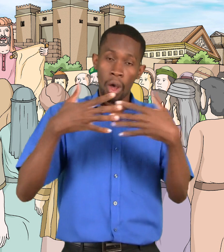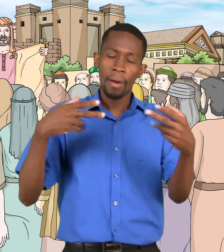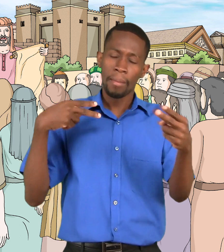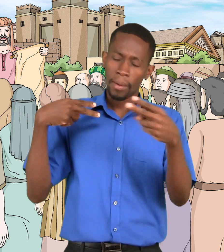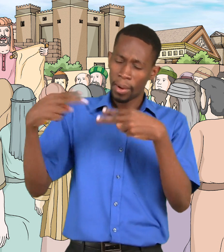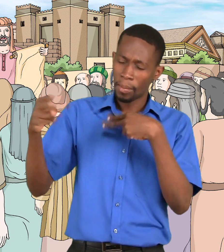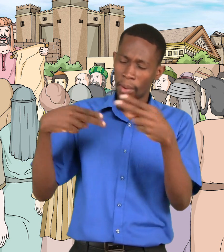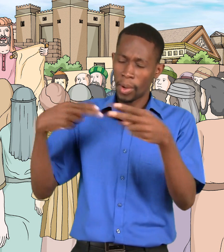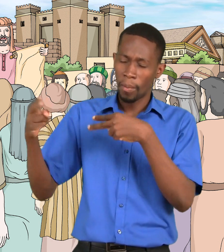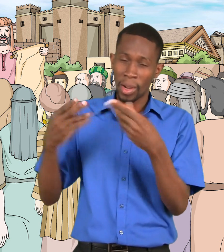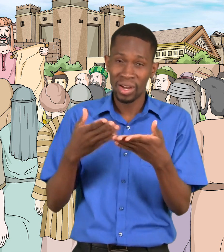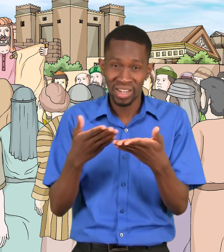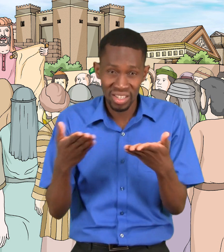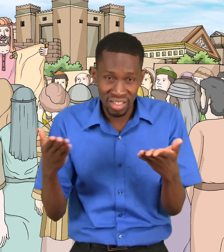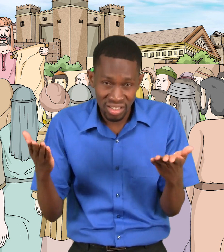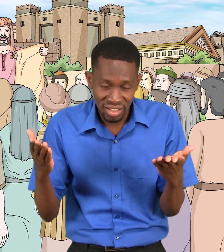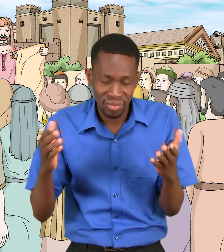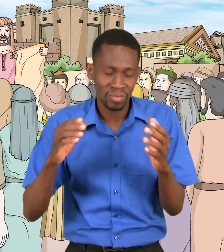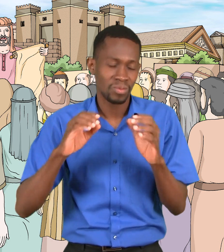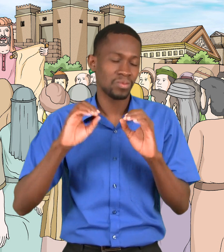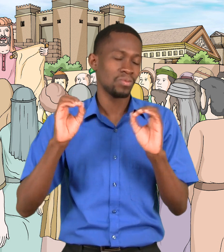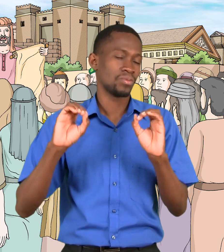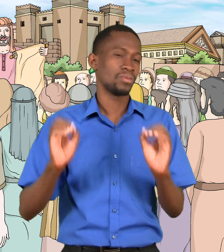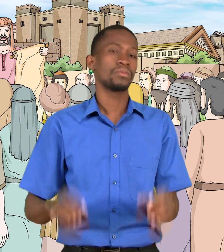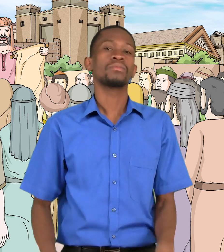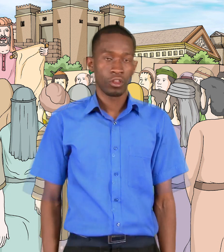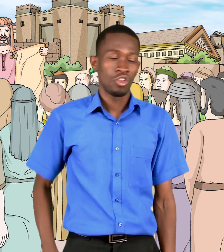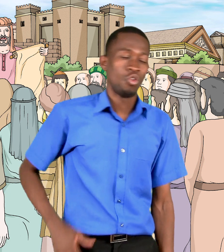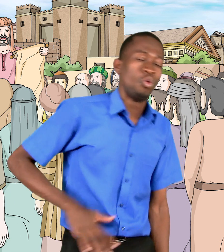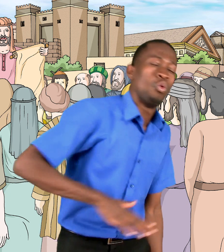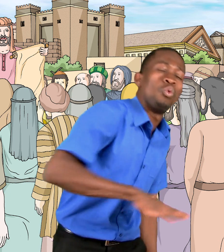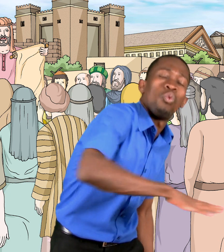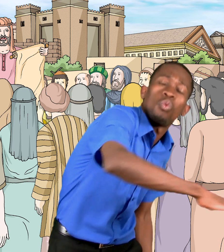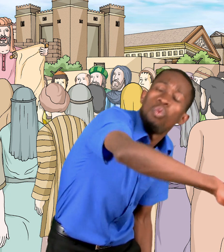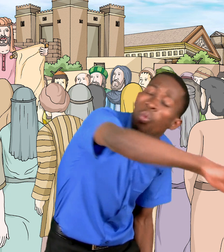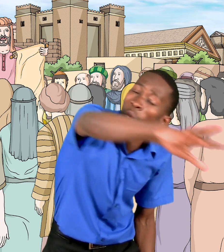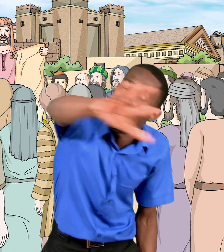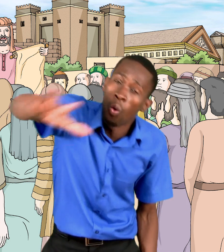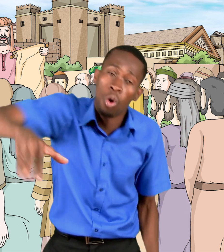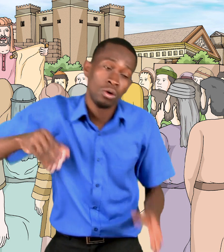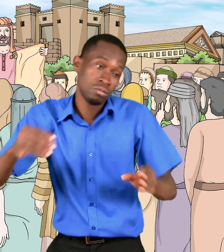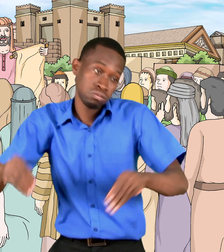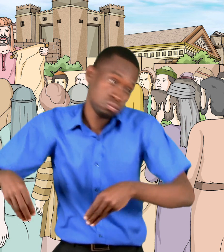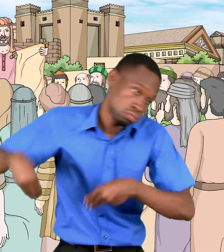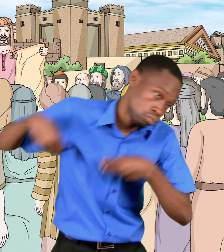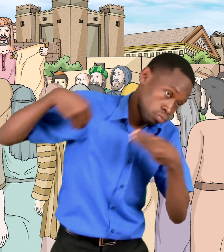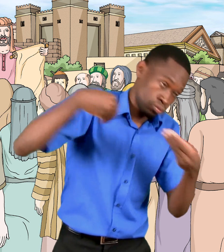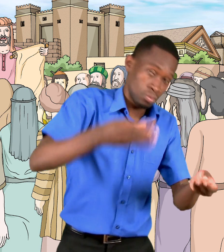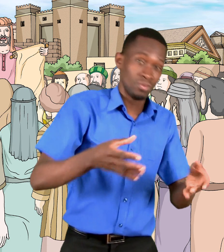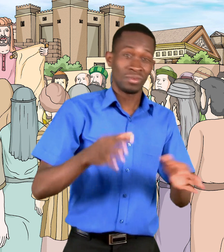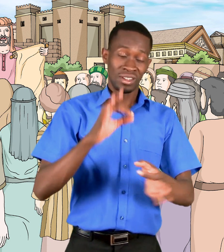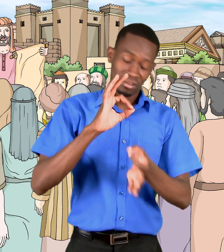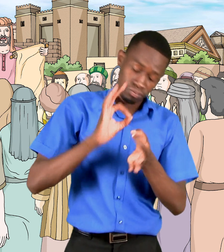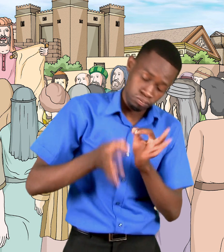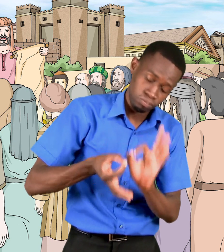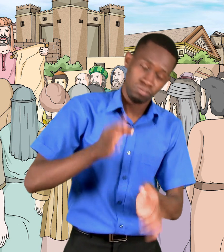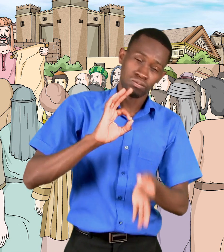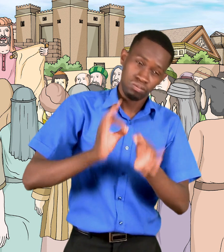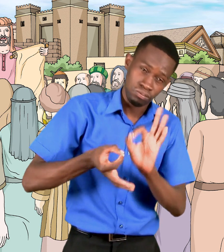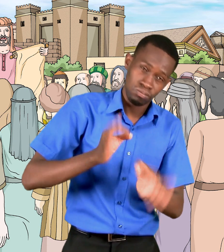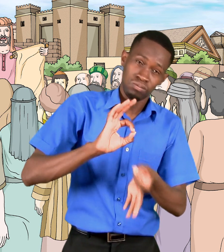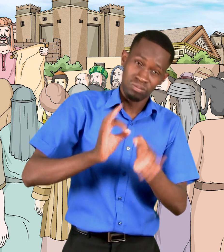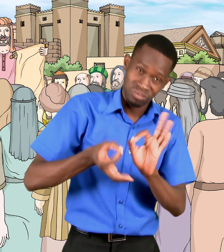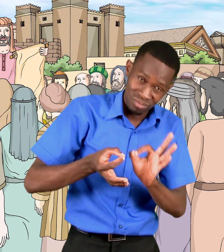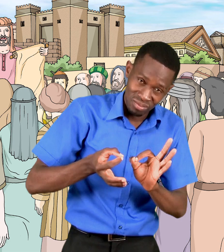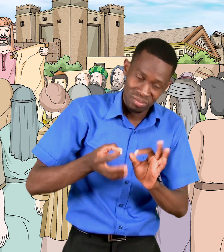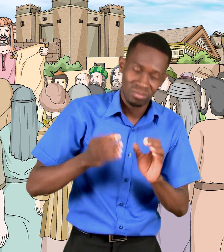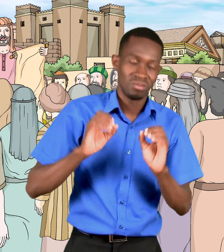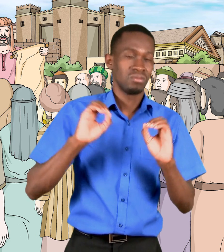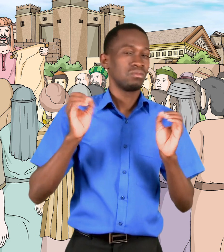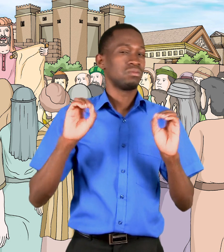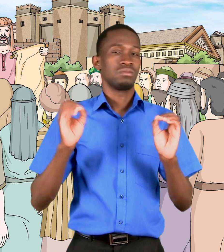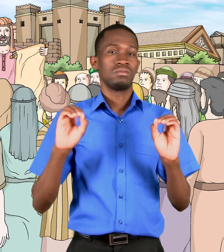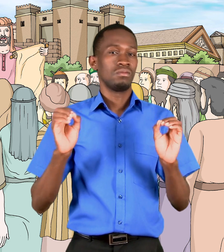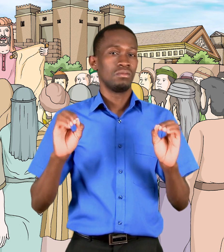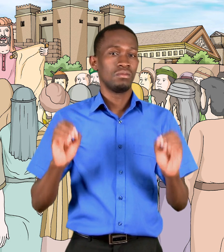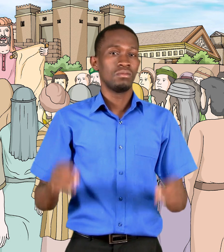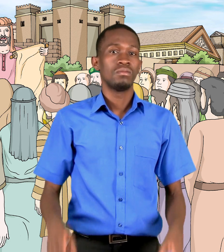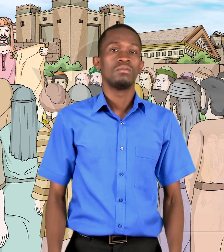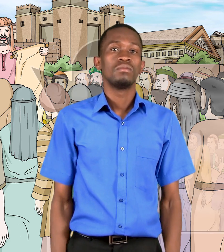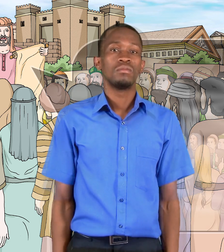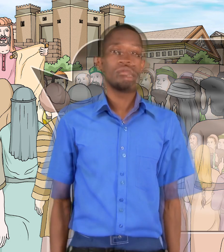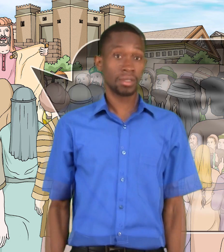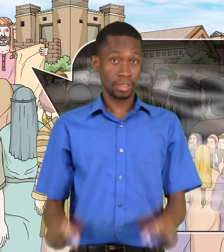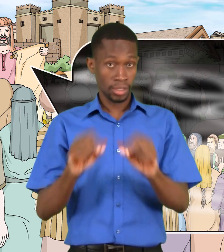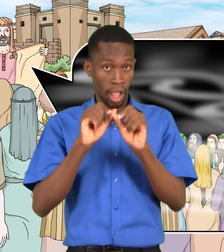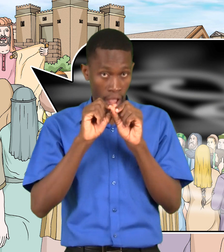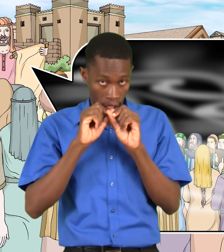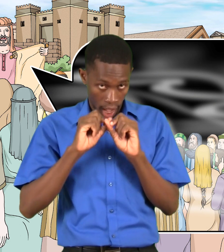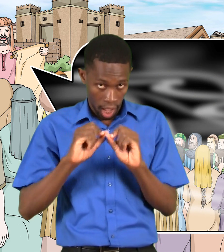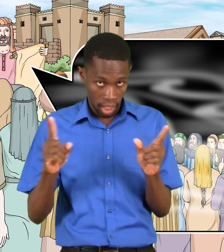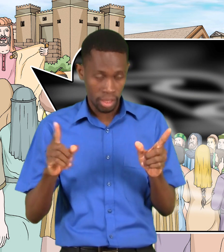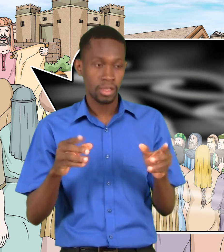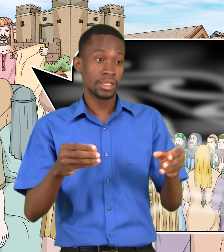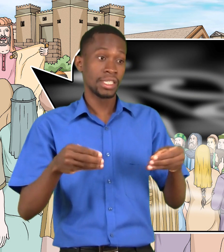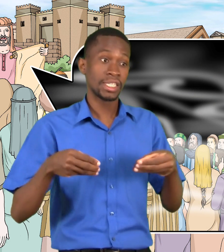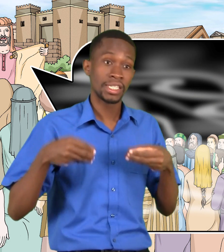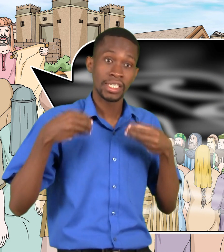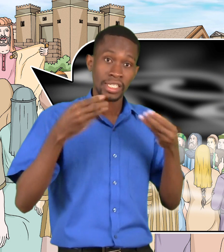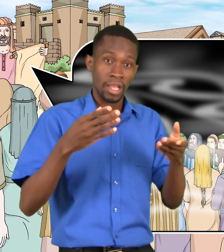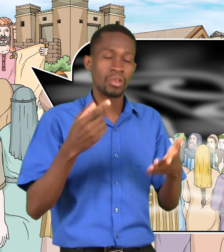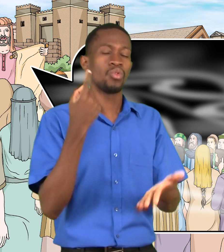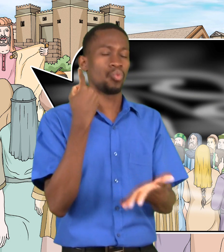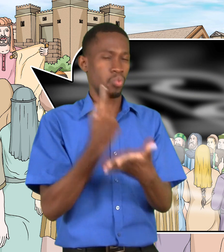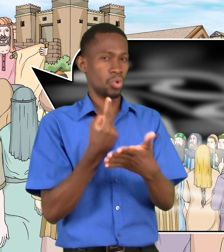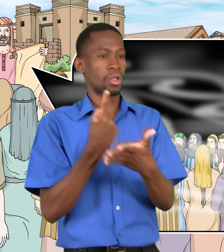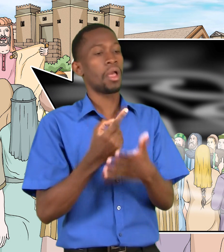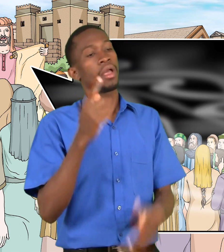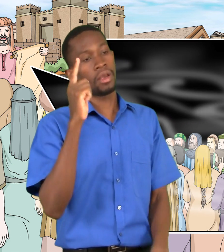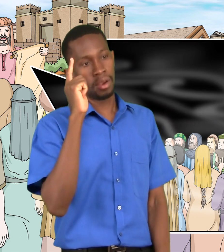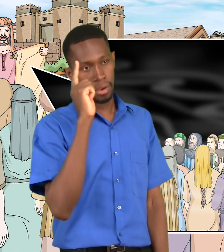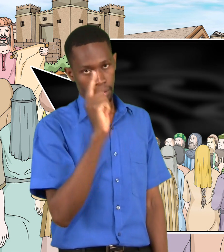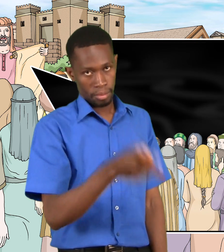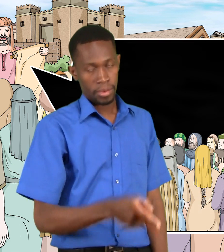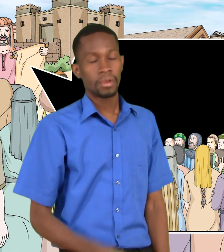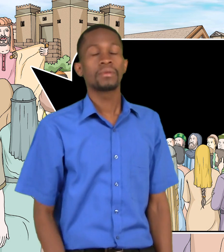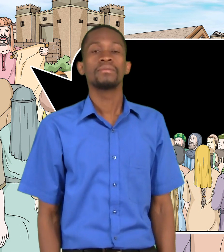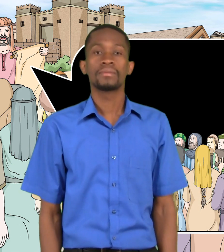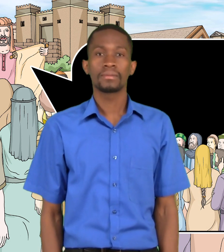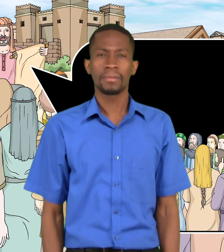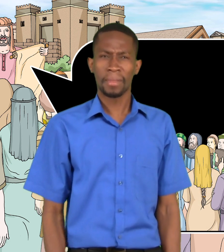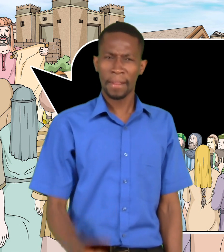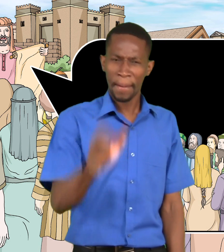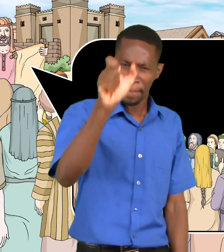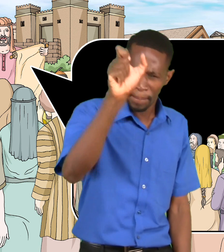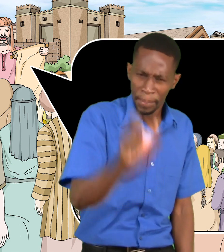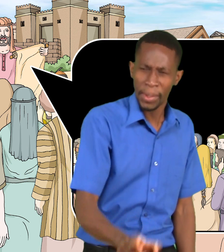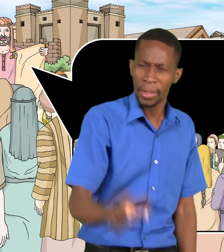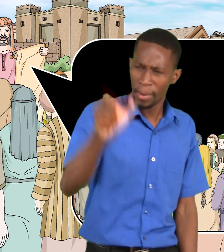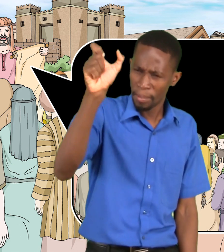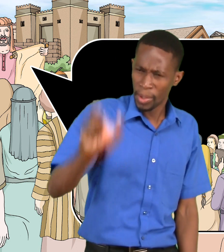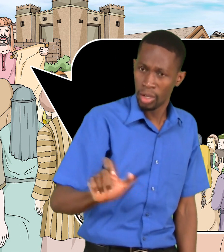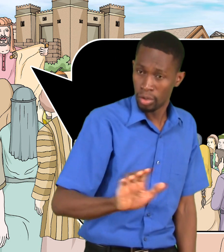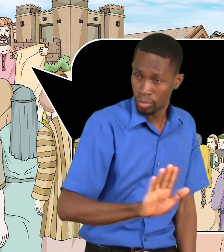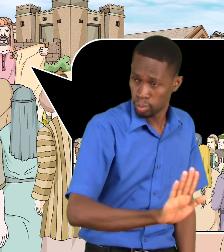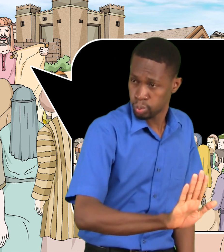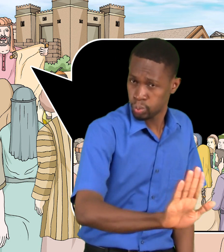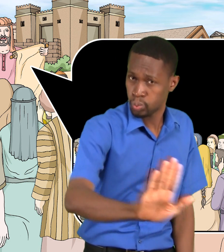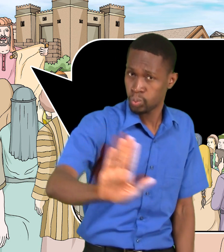But eagerly desire the greater gifts.